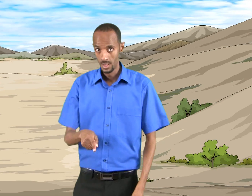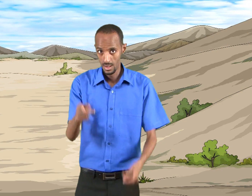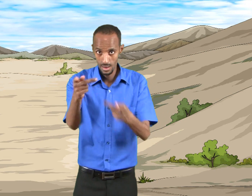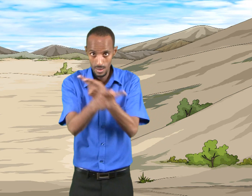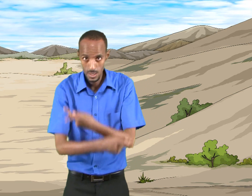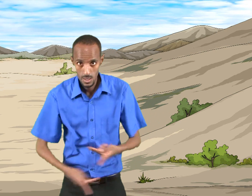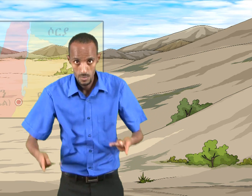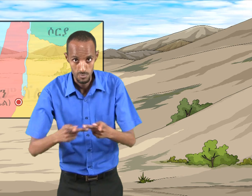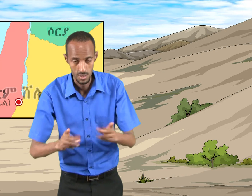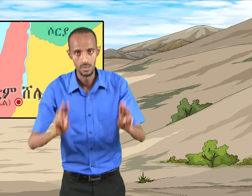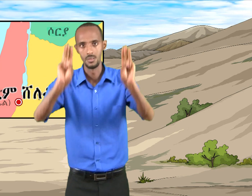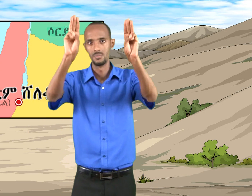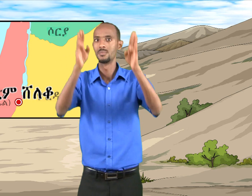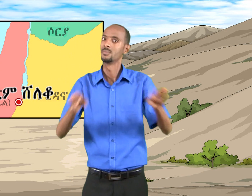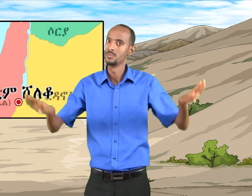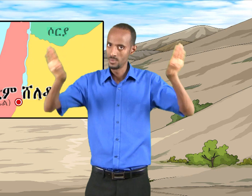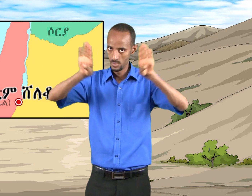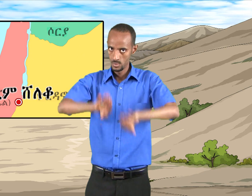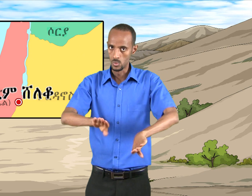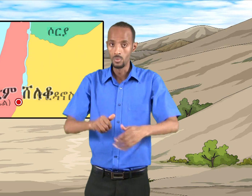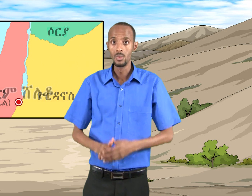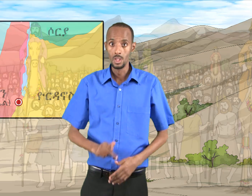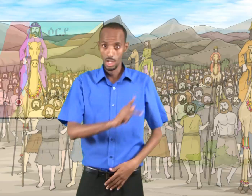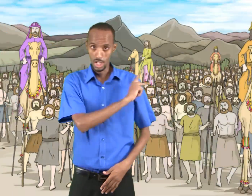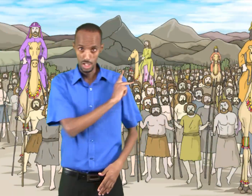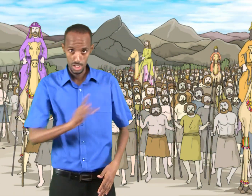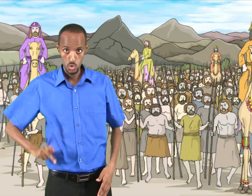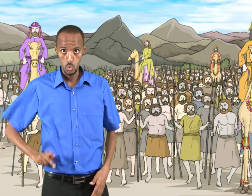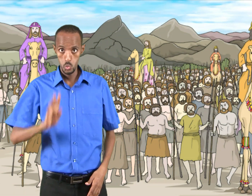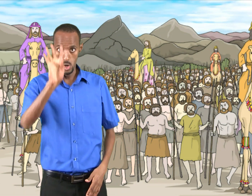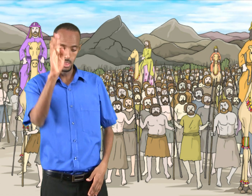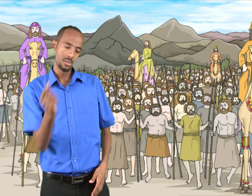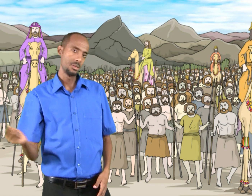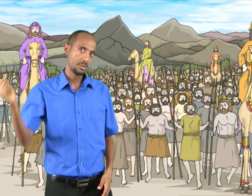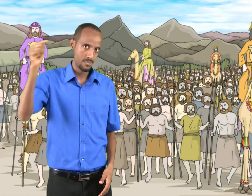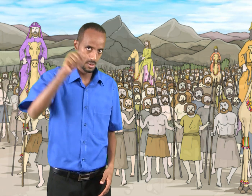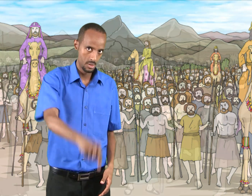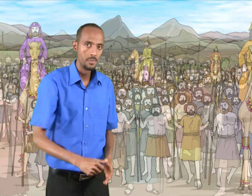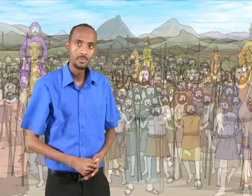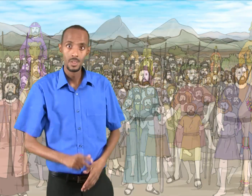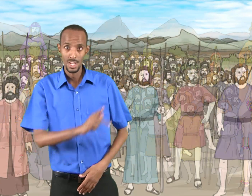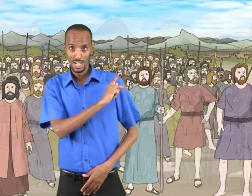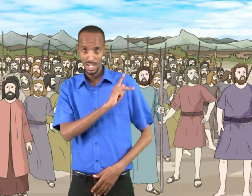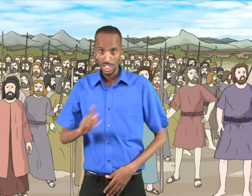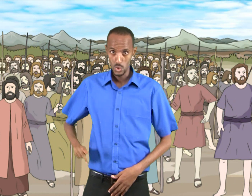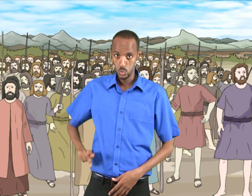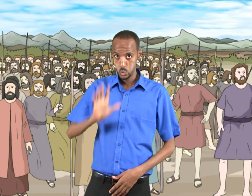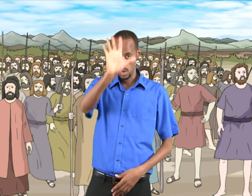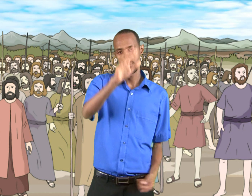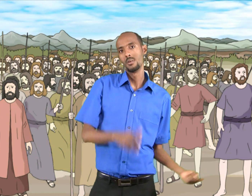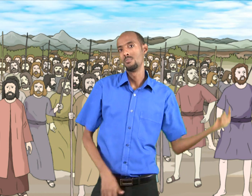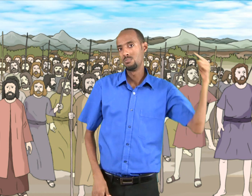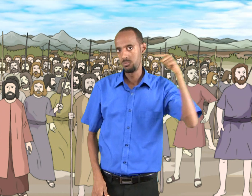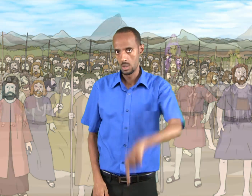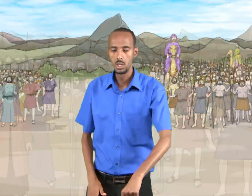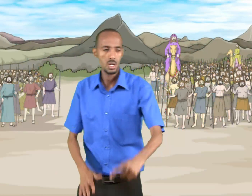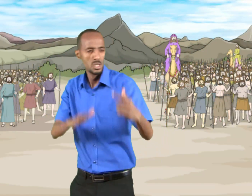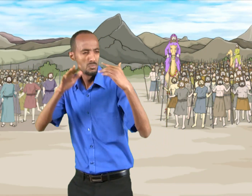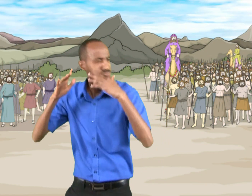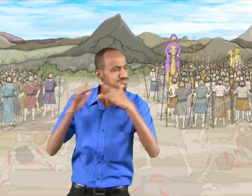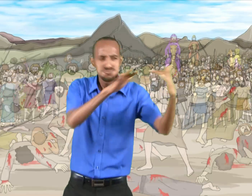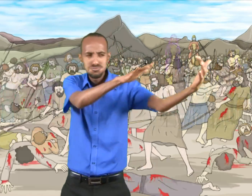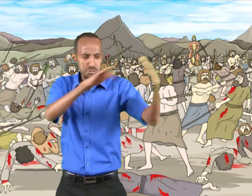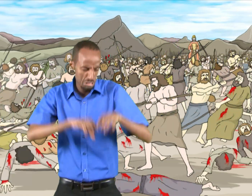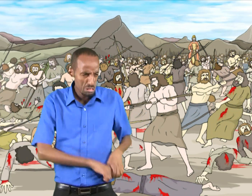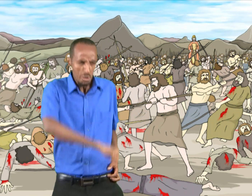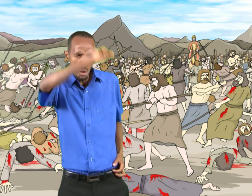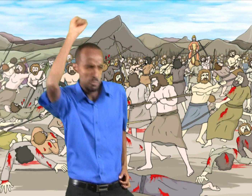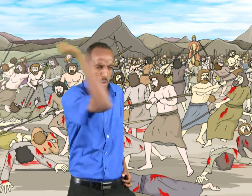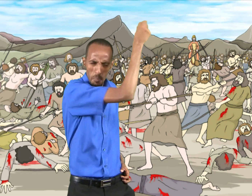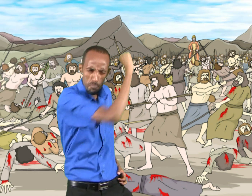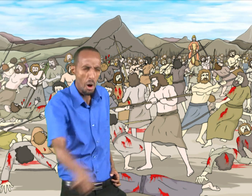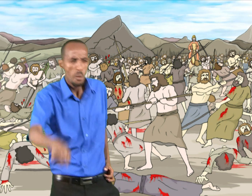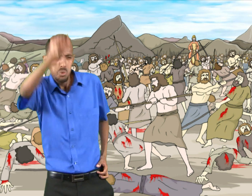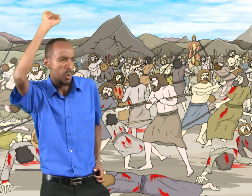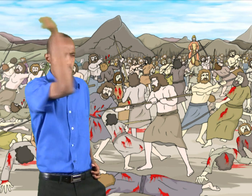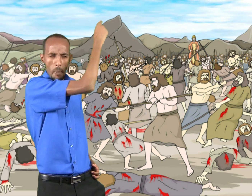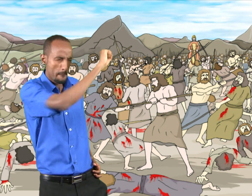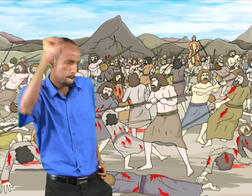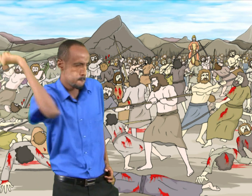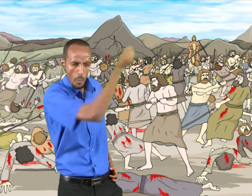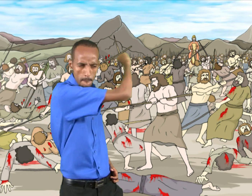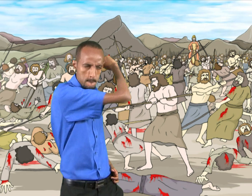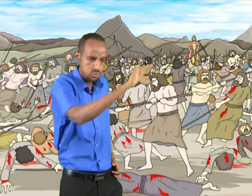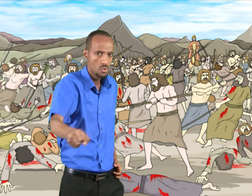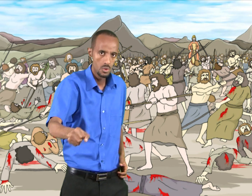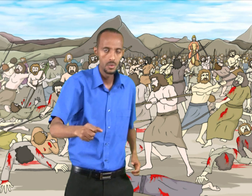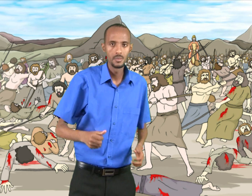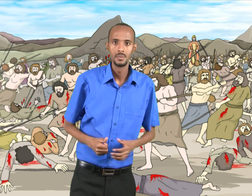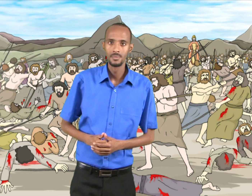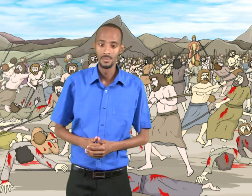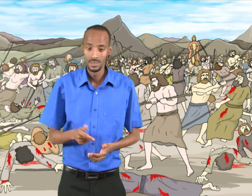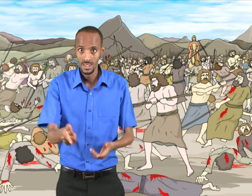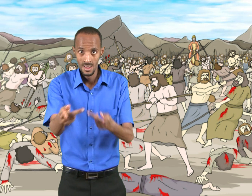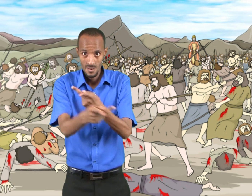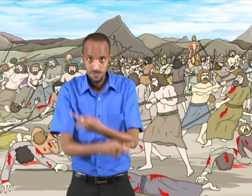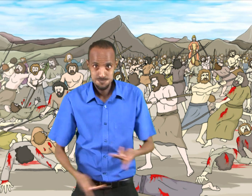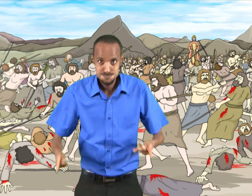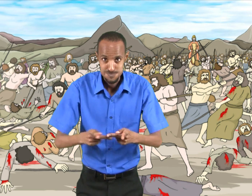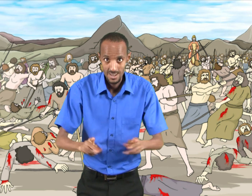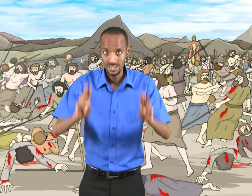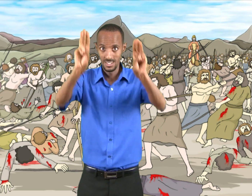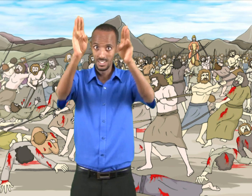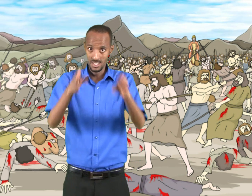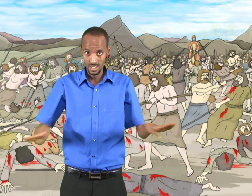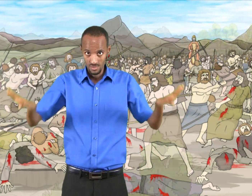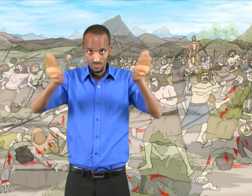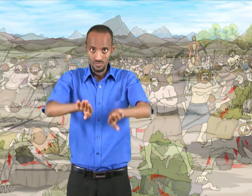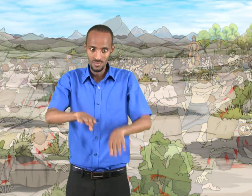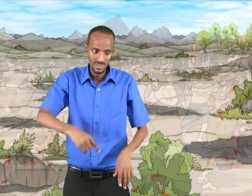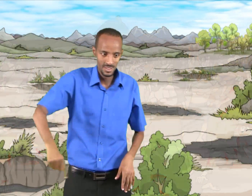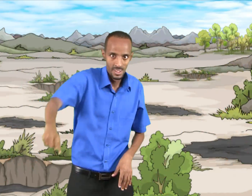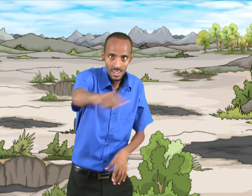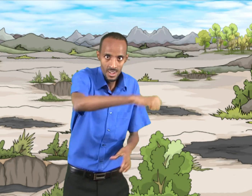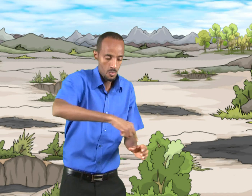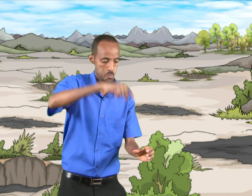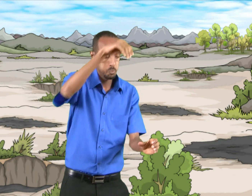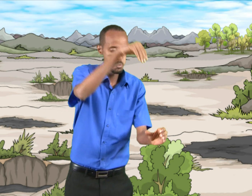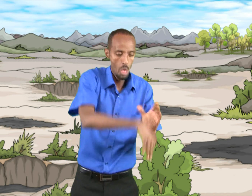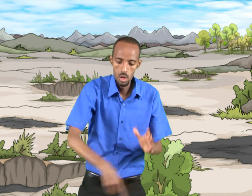Then the king of Sodom, the king of Gomorrah, the king of Admah, the king of Zeboiim, and the king of Bela (that is, Zoar) marched out and arrayed themselves for battle in the Valley of Siddim against Chedorlaomer king of Elam, Tidal king of Goiim, Amraphel king of Shinar, and Arioch king of Ellasar—four kings against five.